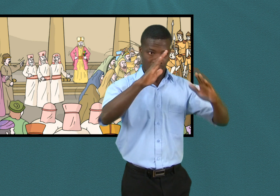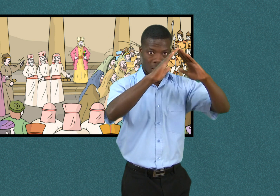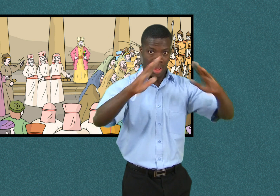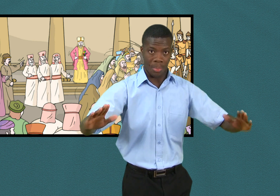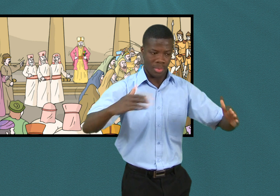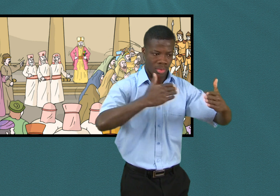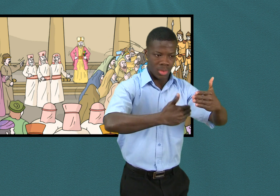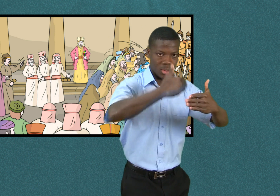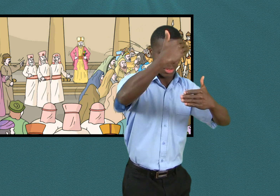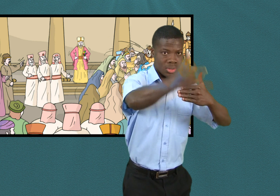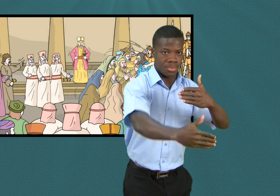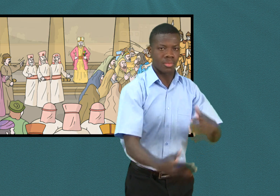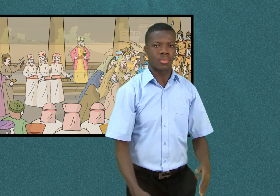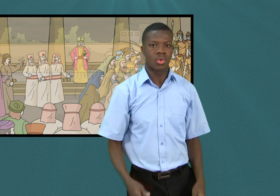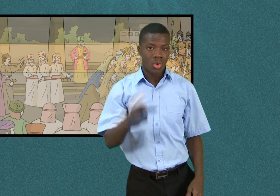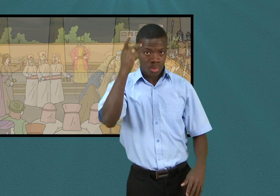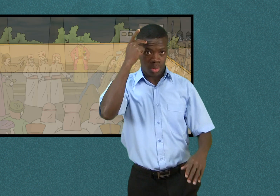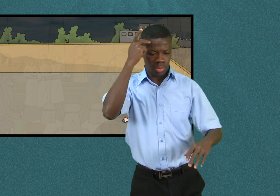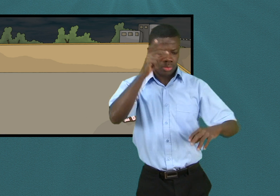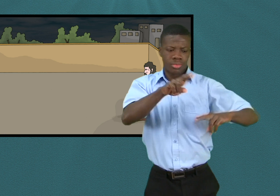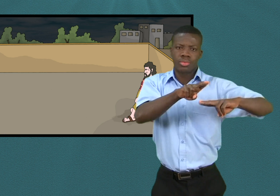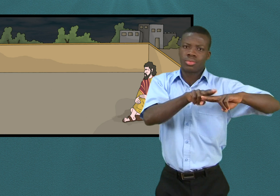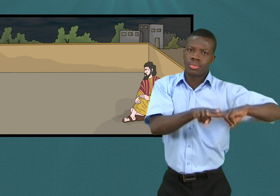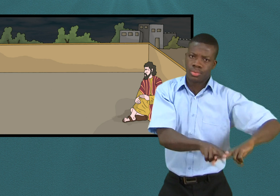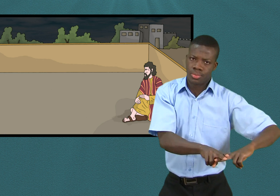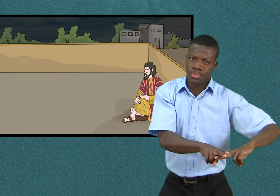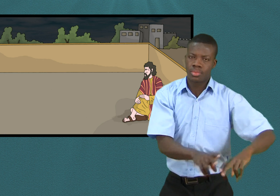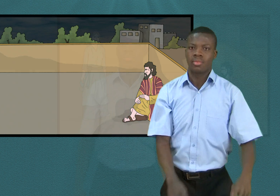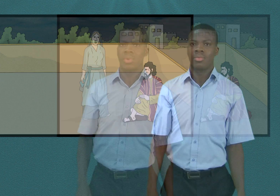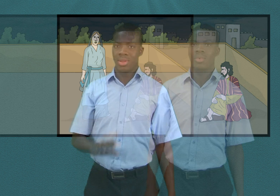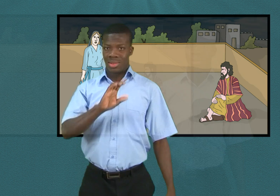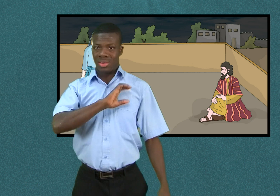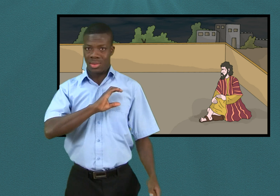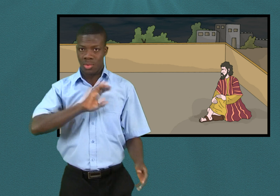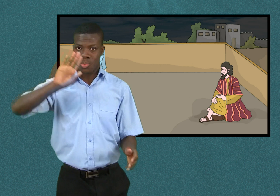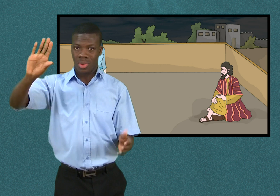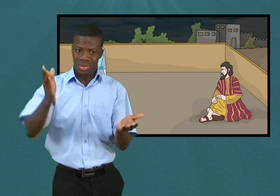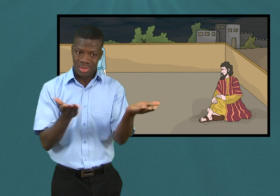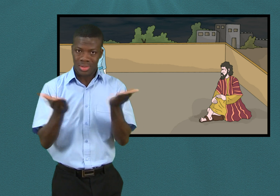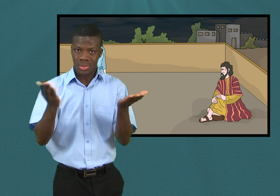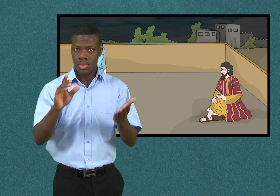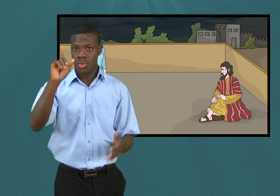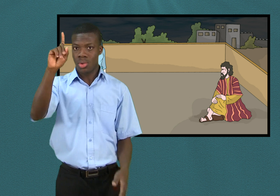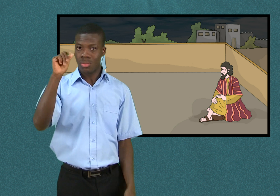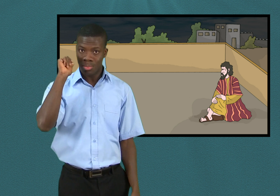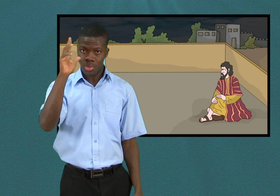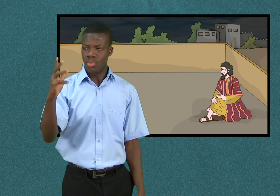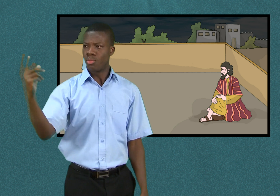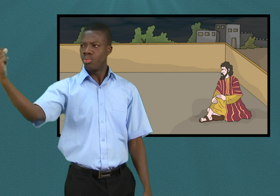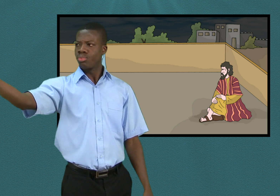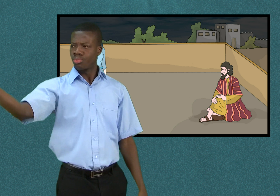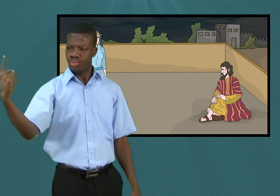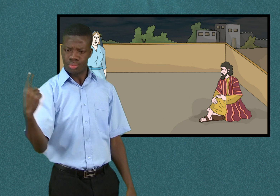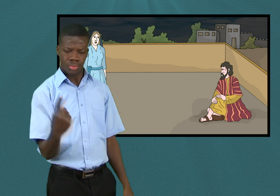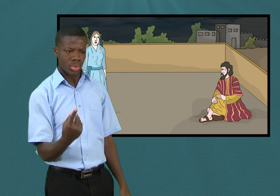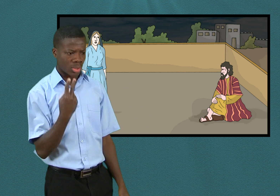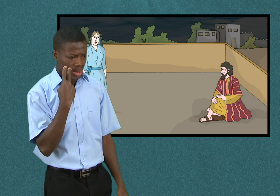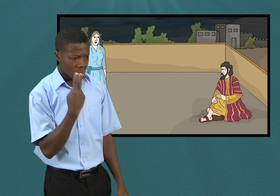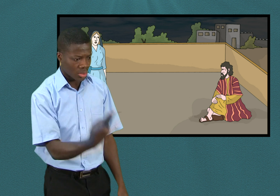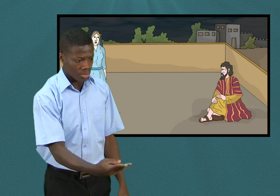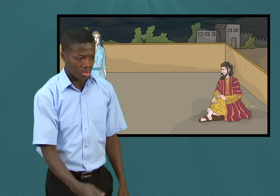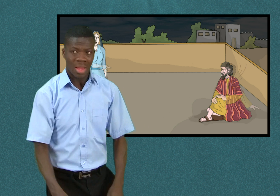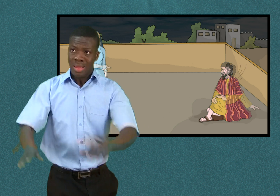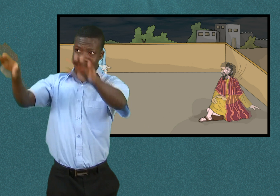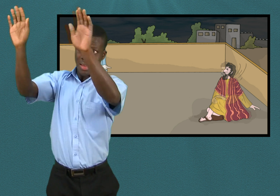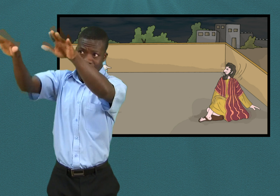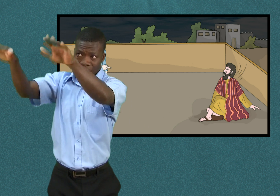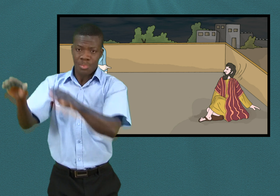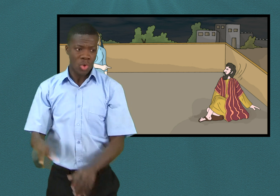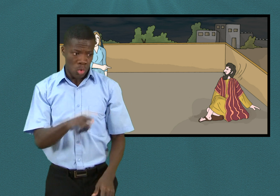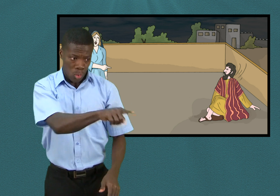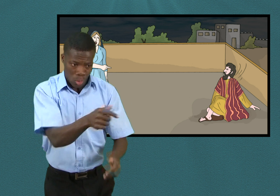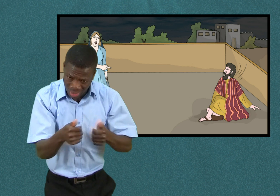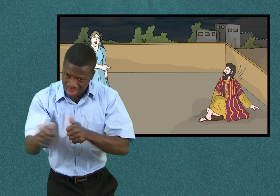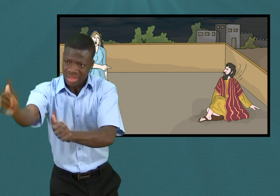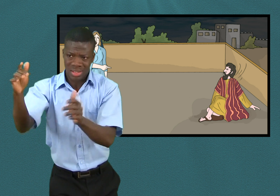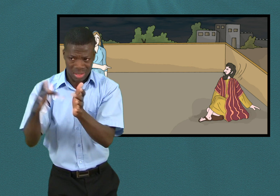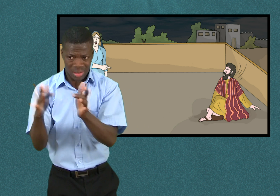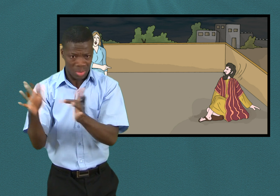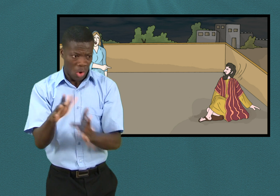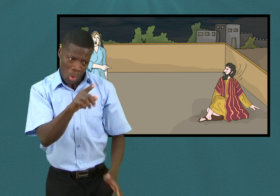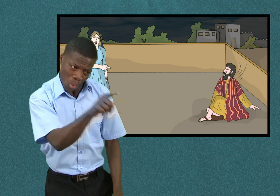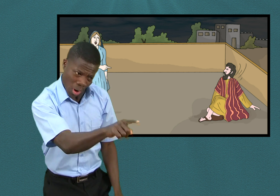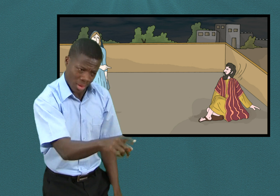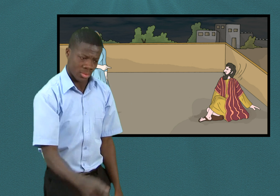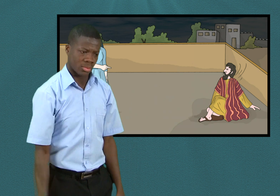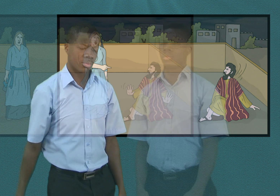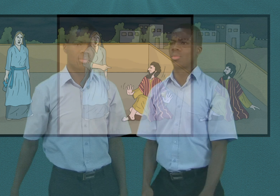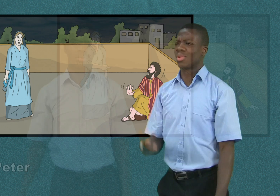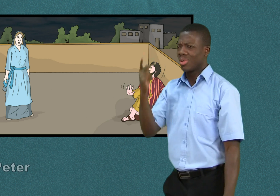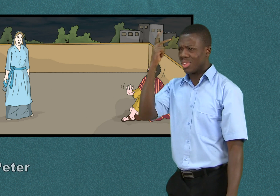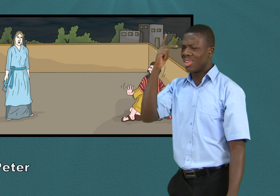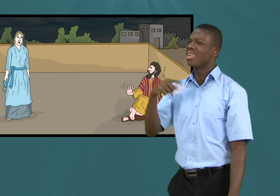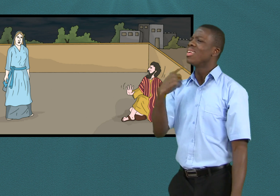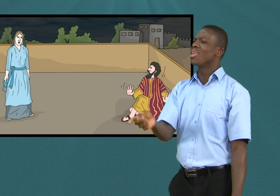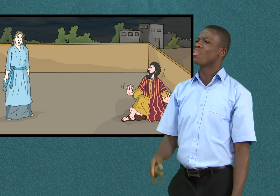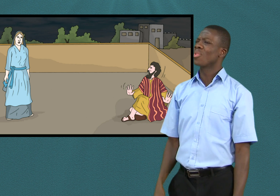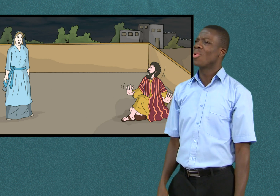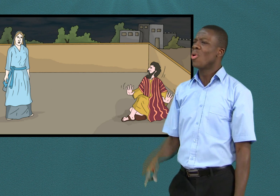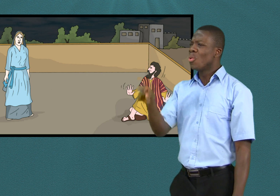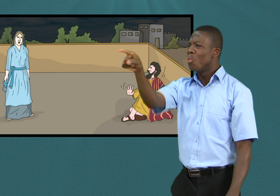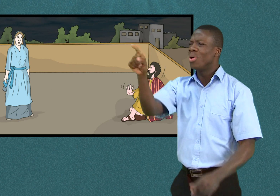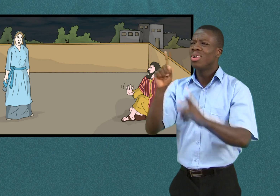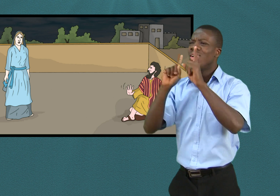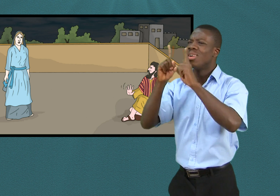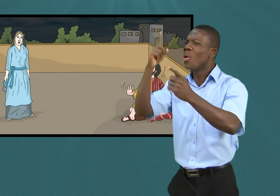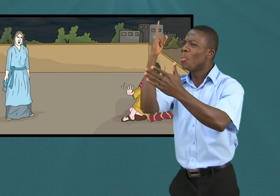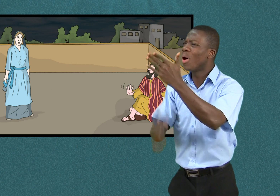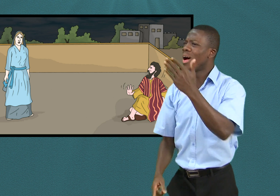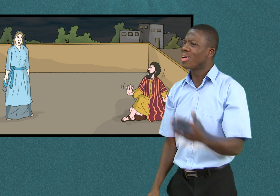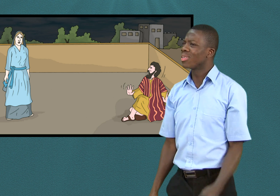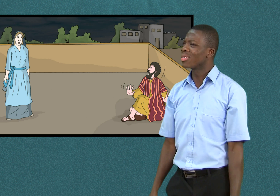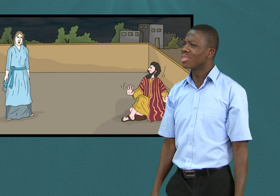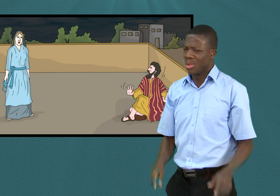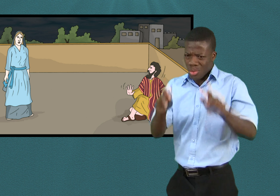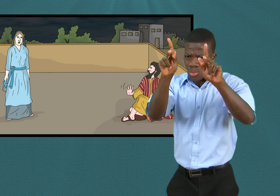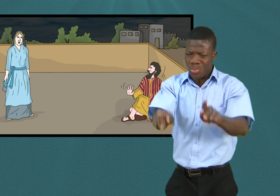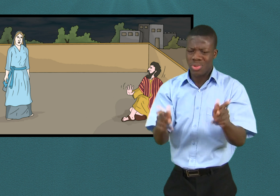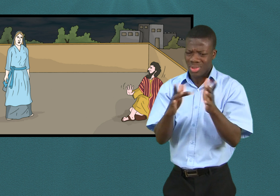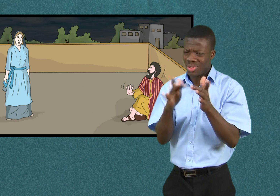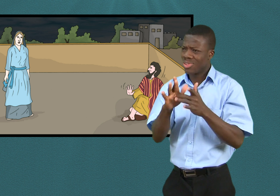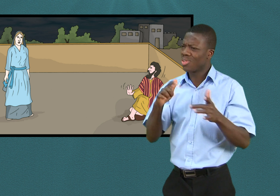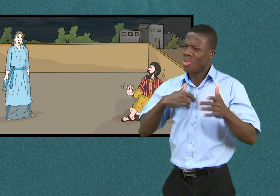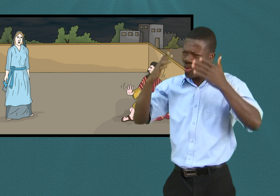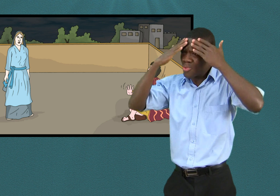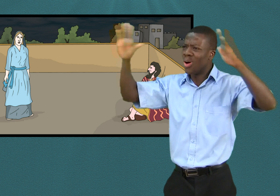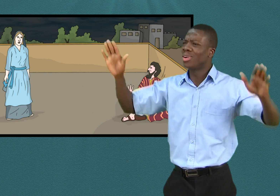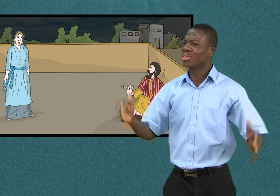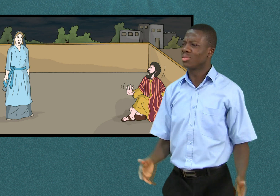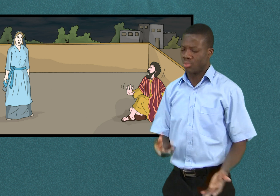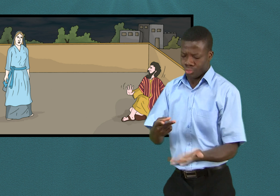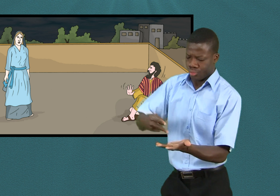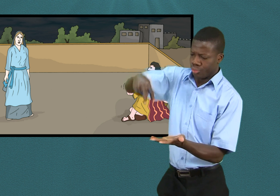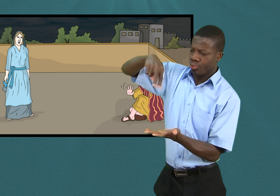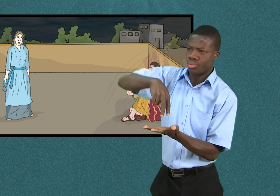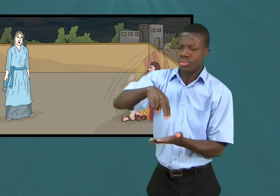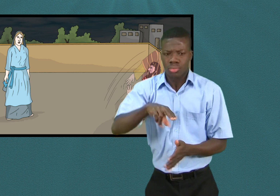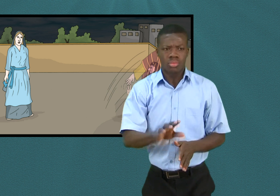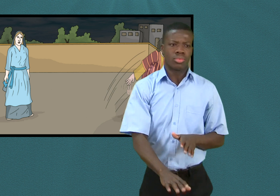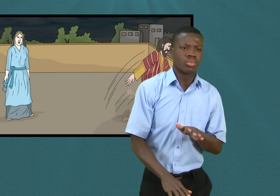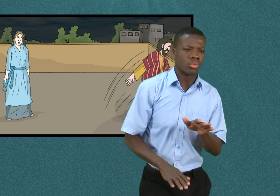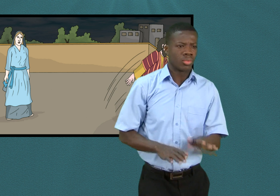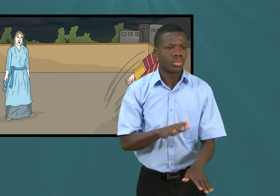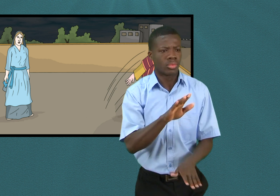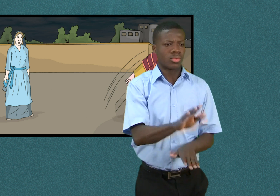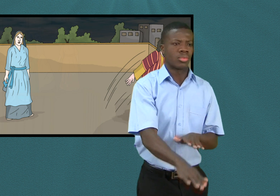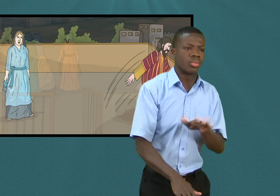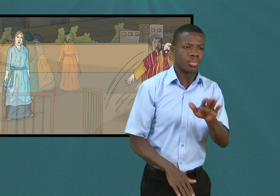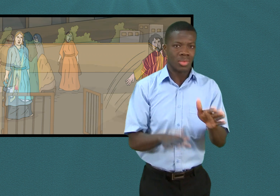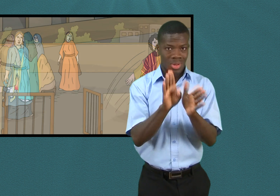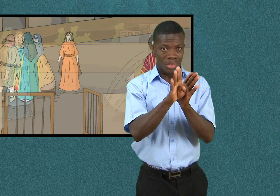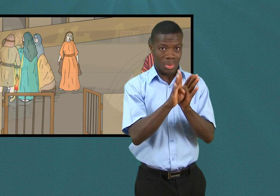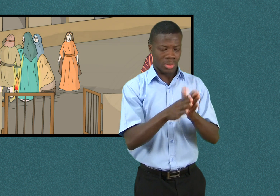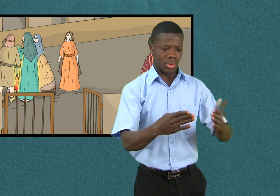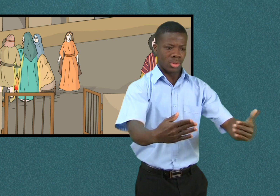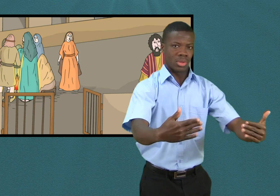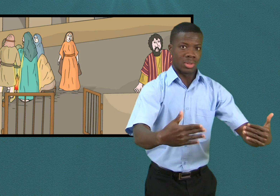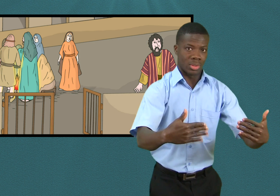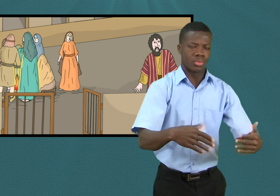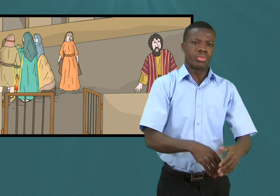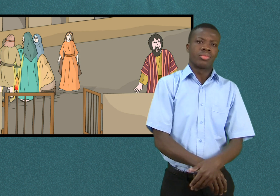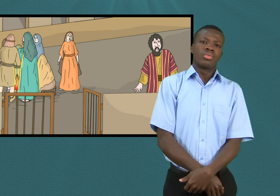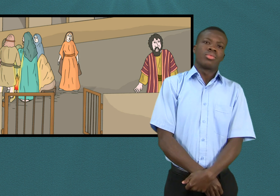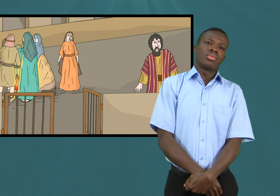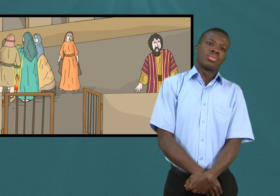Meanwhile, Peter was sitting out in the courtyard, and a servant girl came up to him. “You also were with Jesus the Galilean,” she said. But he denied it before them all: “I do not know what you are talking about.”